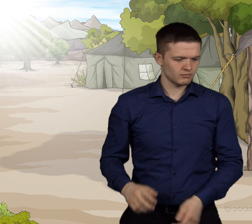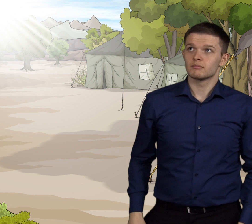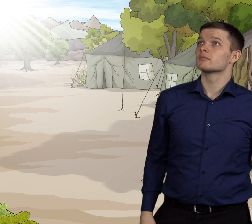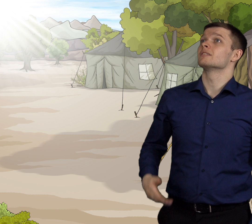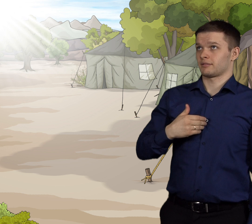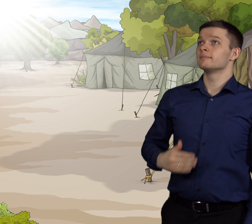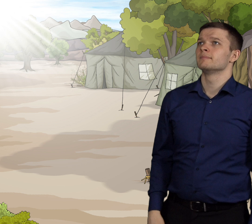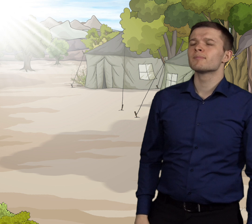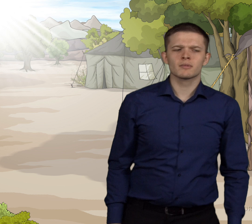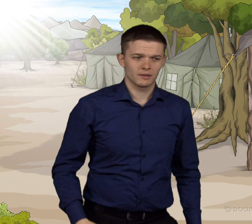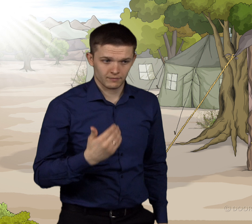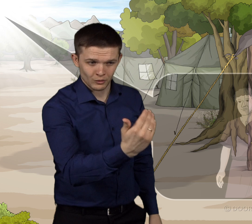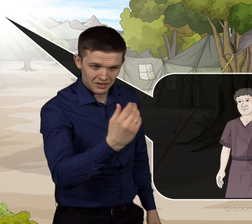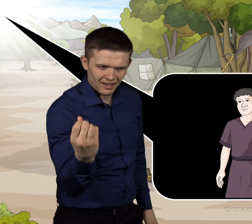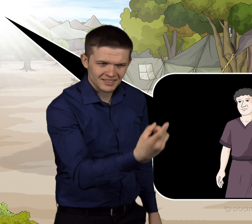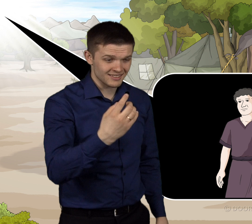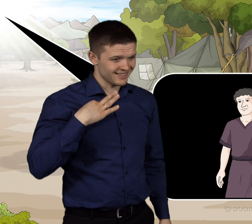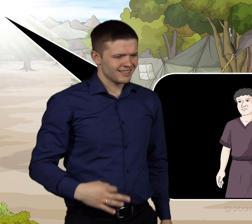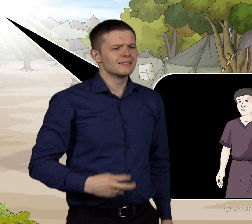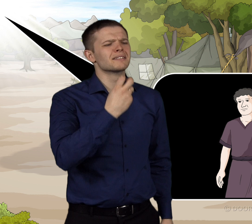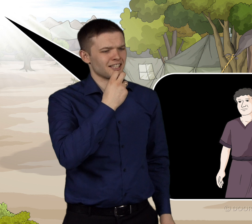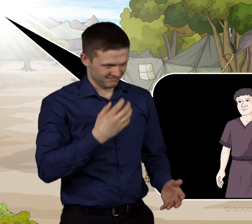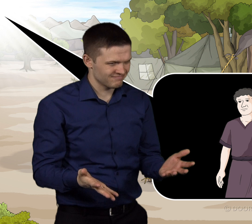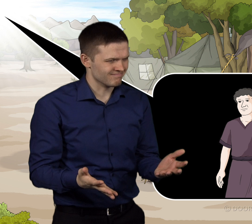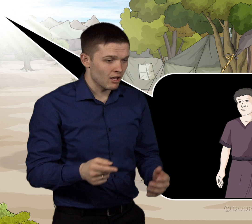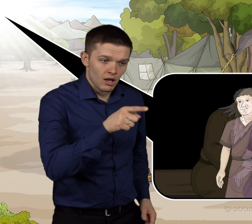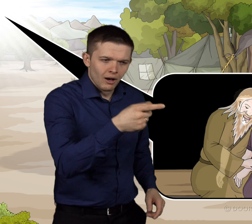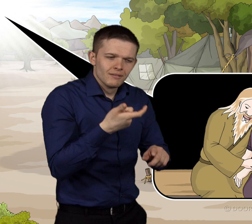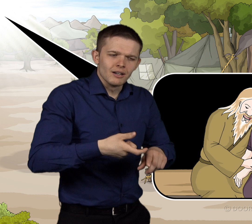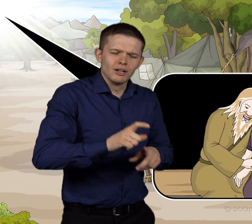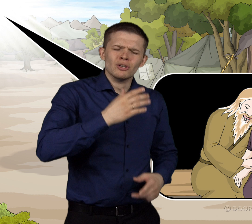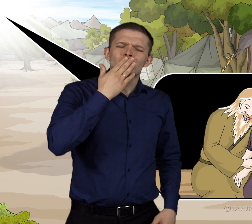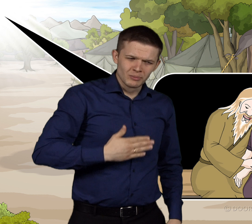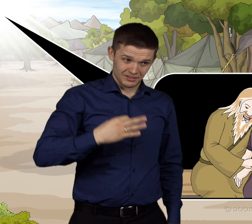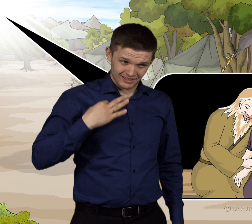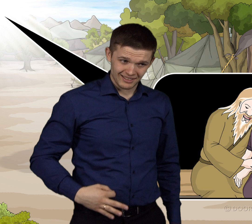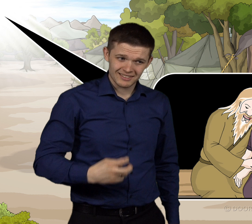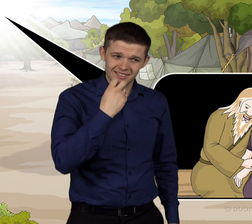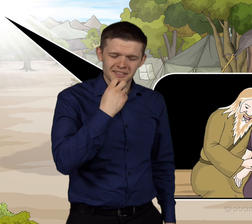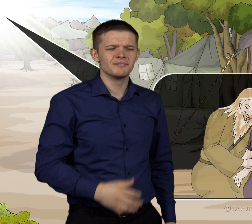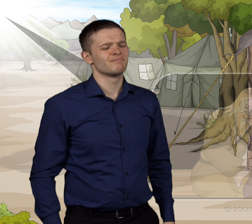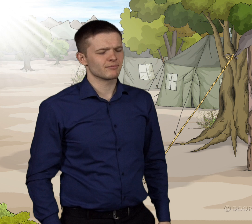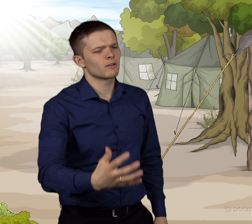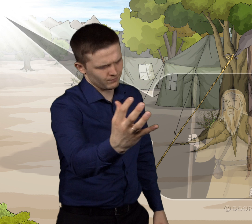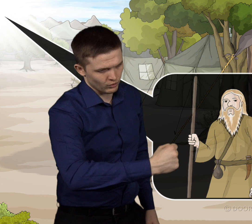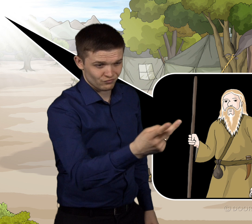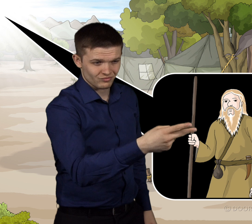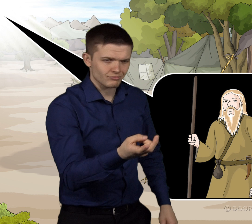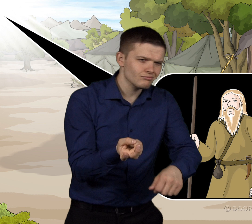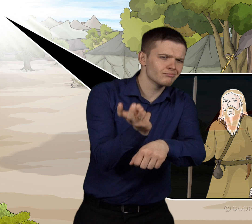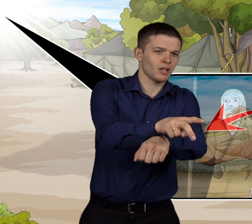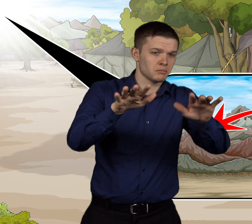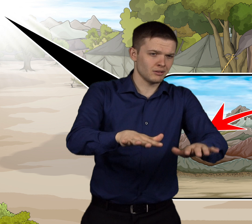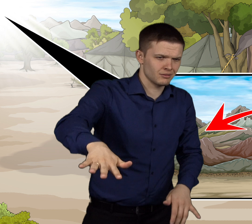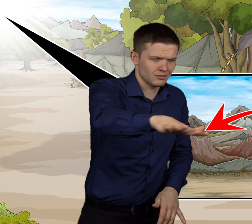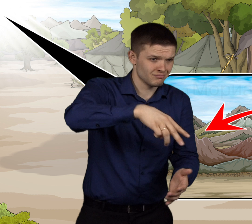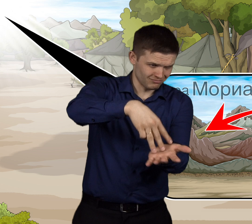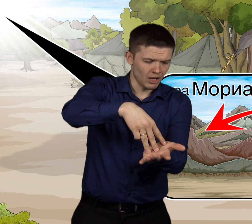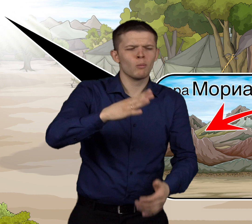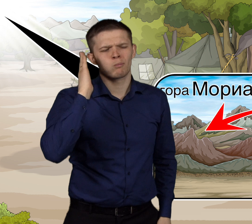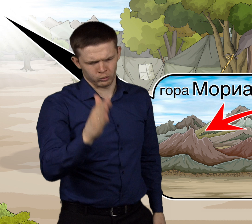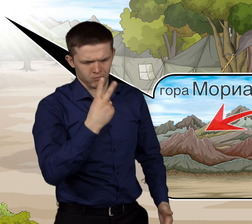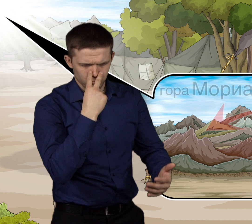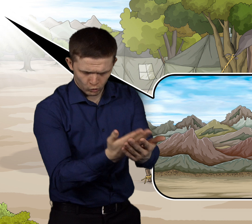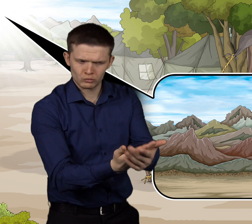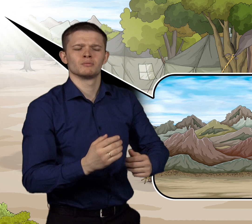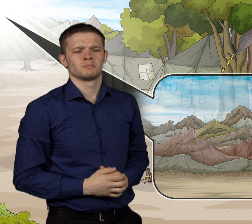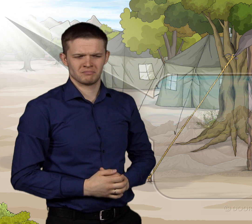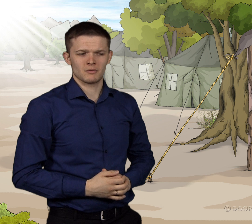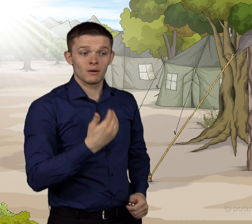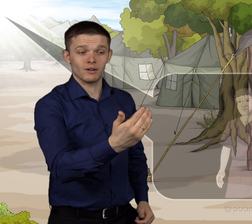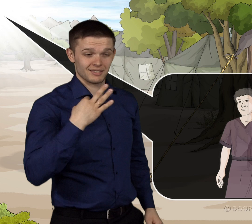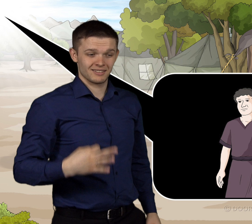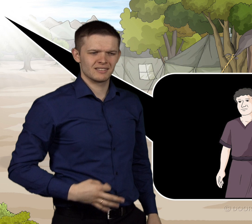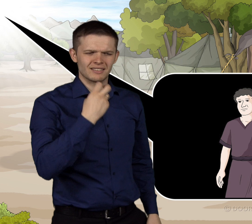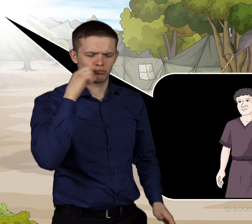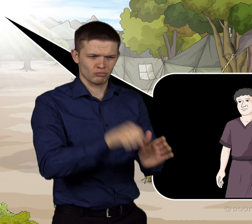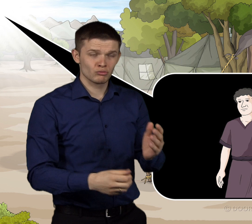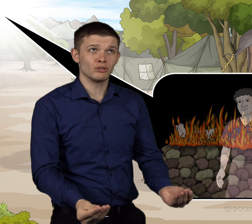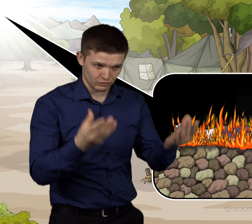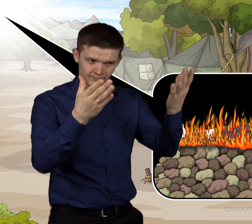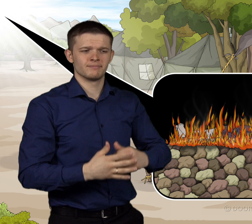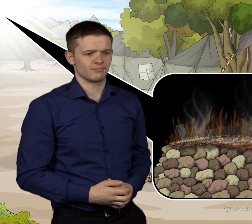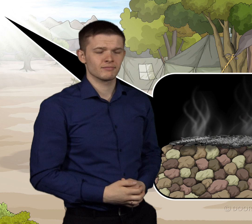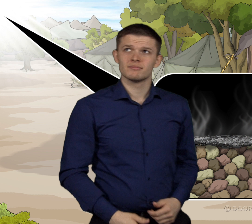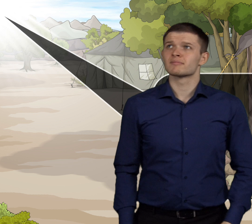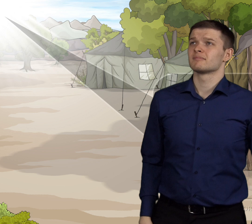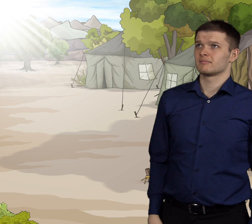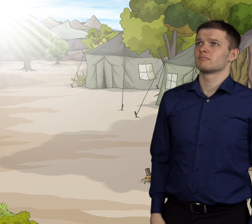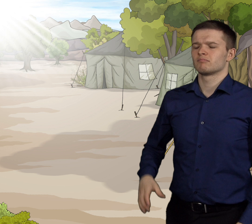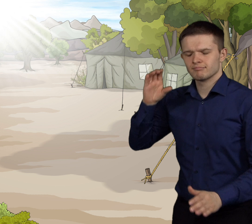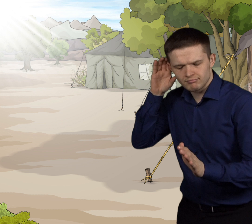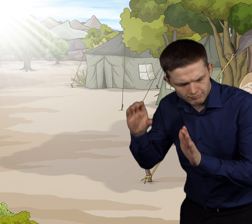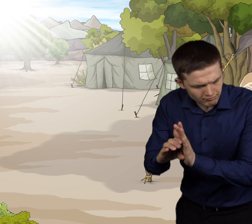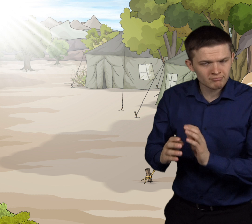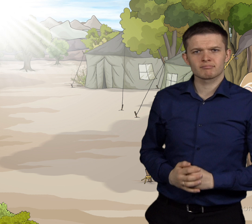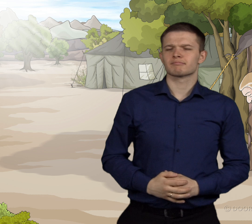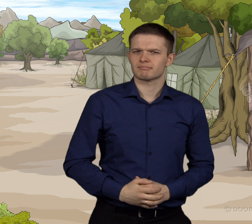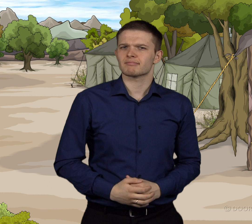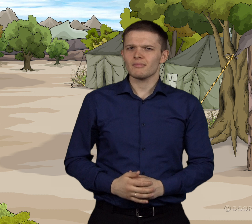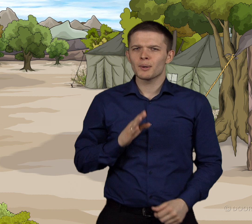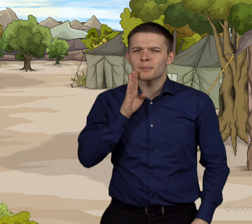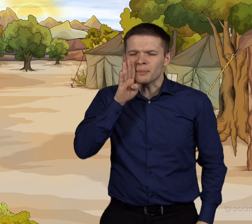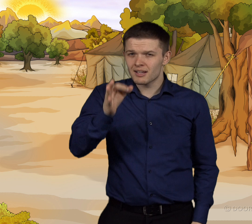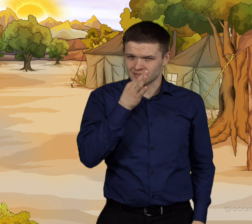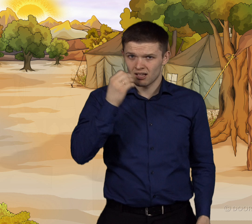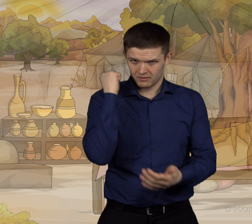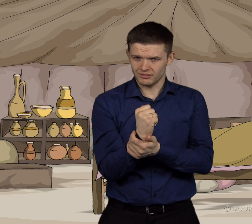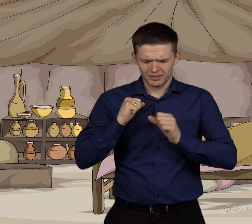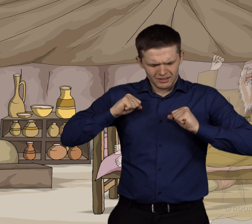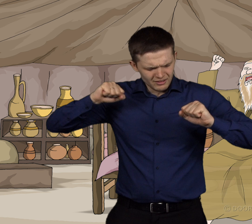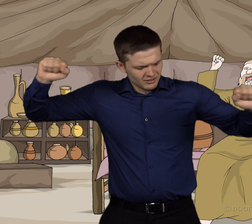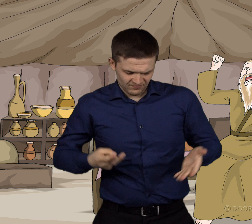“Take your son,” God said, “your only son Isaac, whom you love, and go to the land of Moriah. Offer him there as a burnt offering on one of the mountains, which I will show you.”